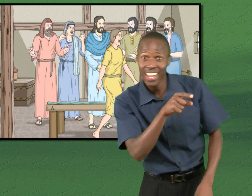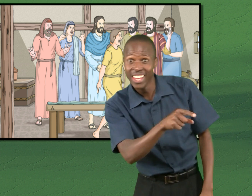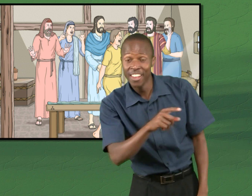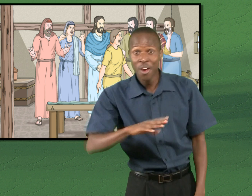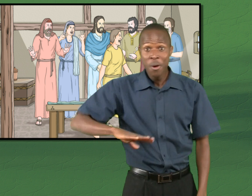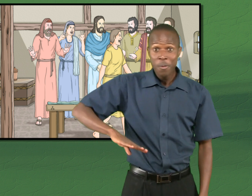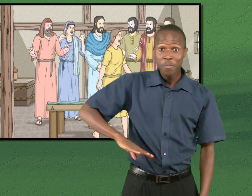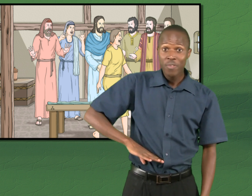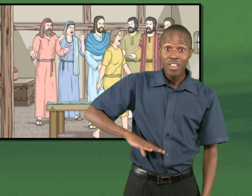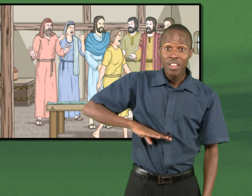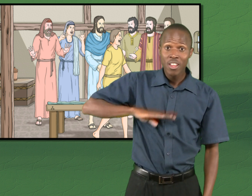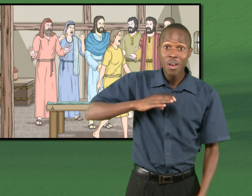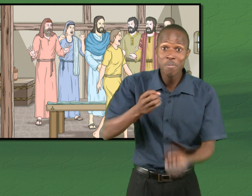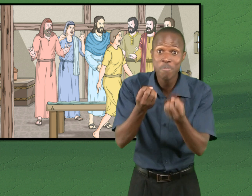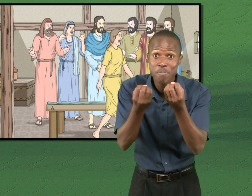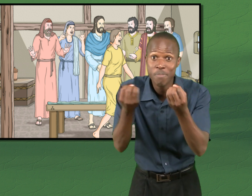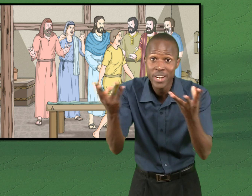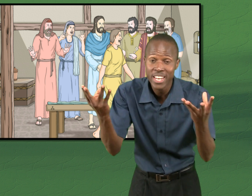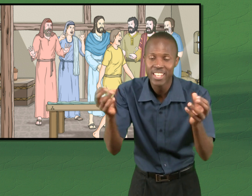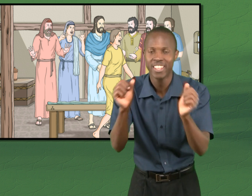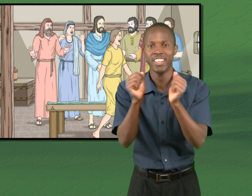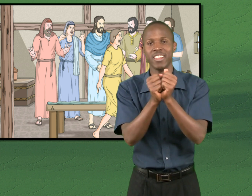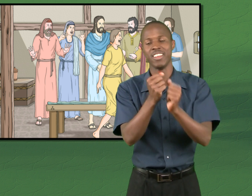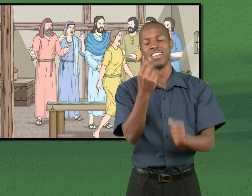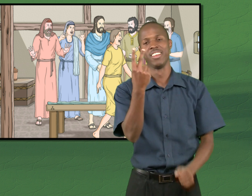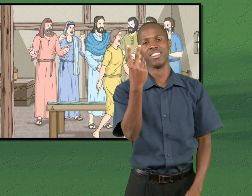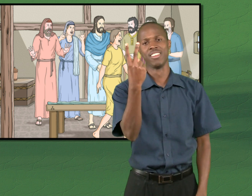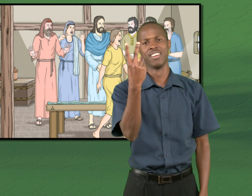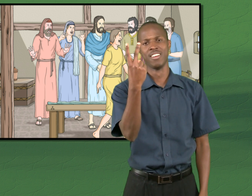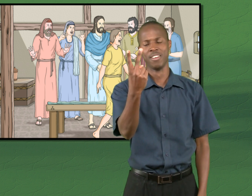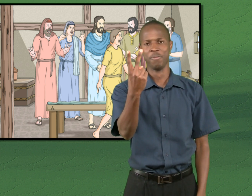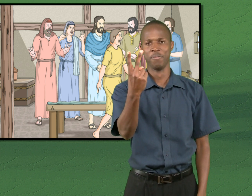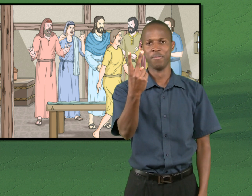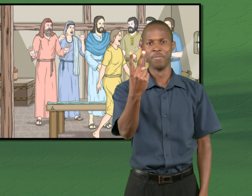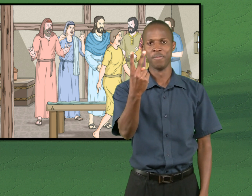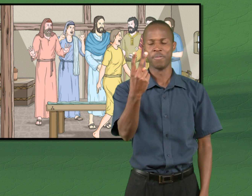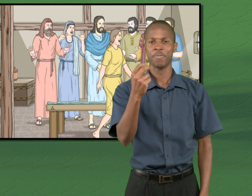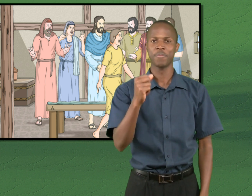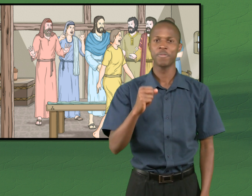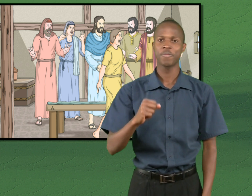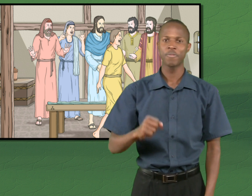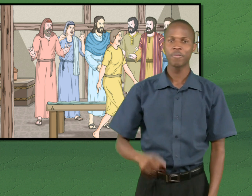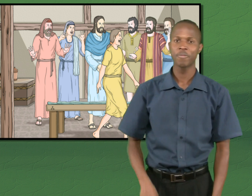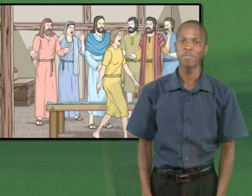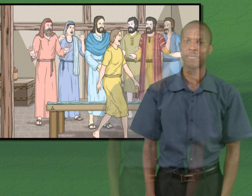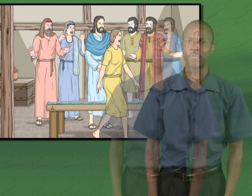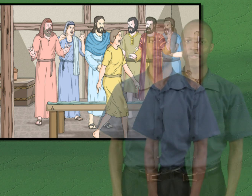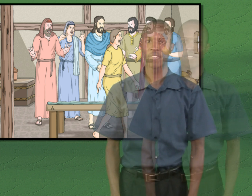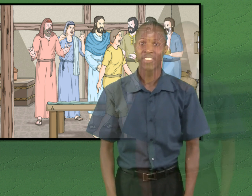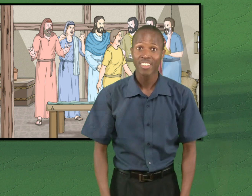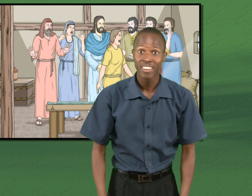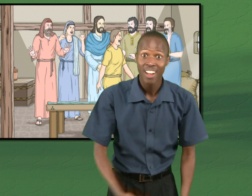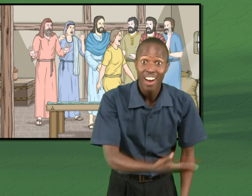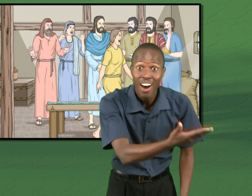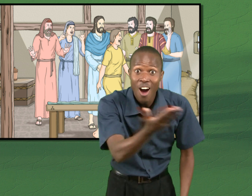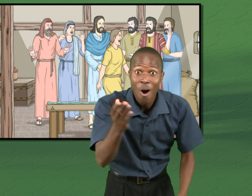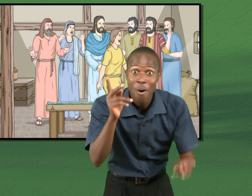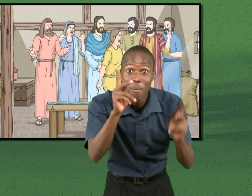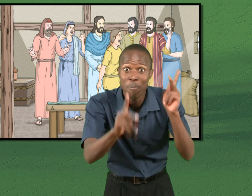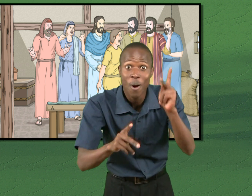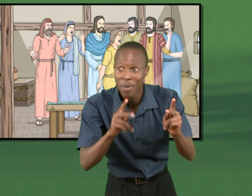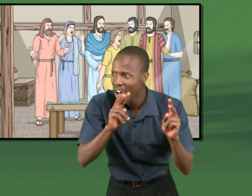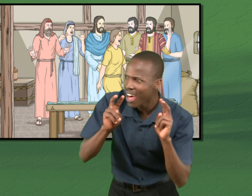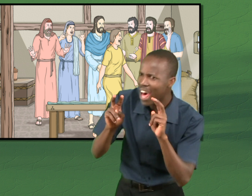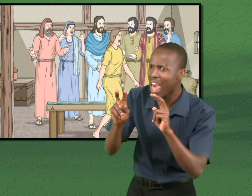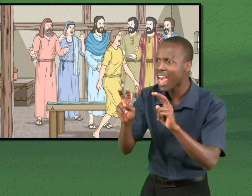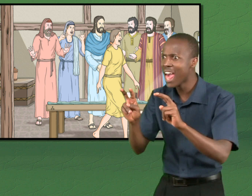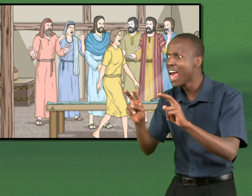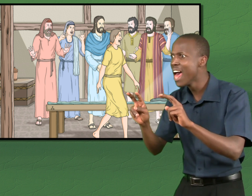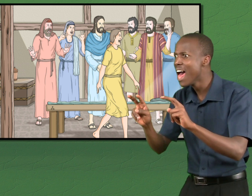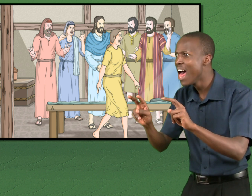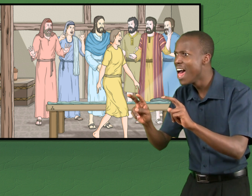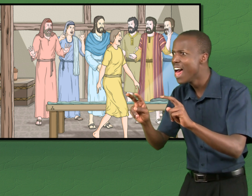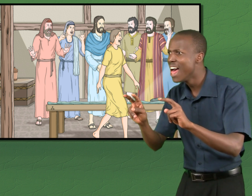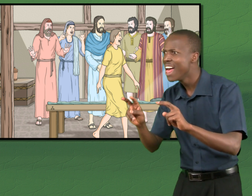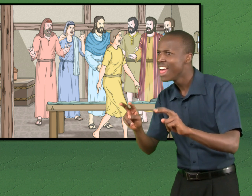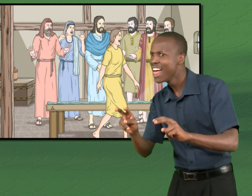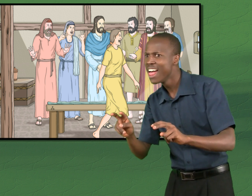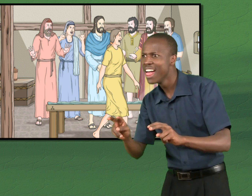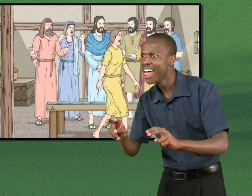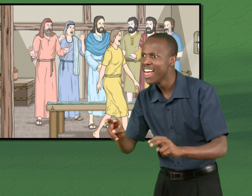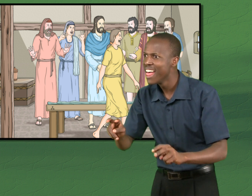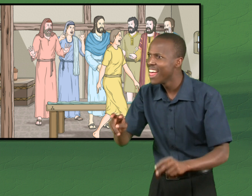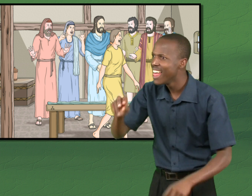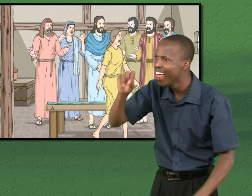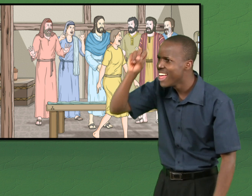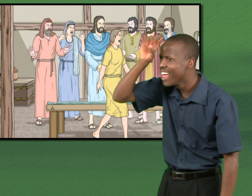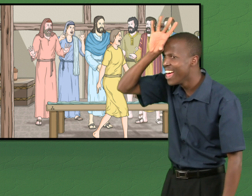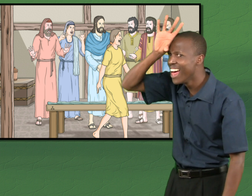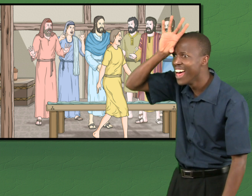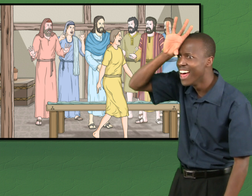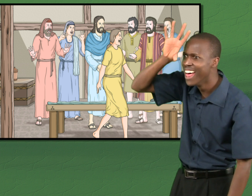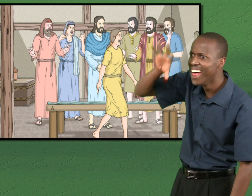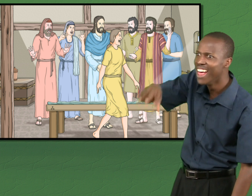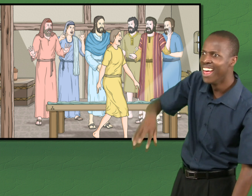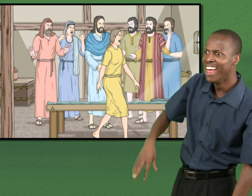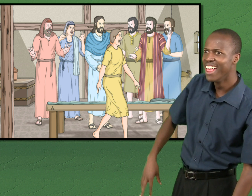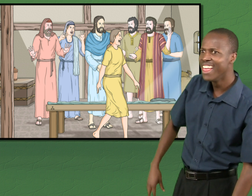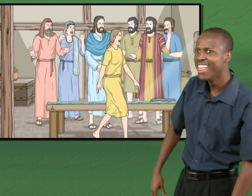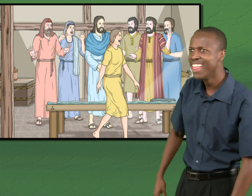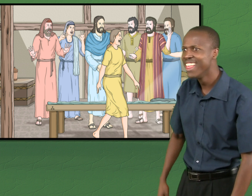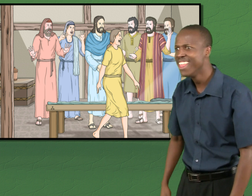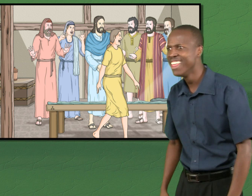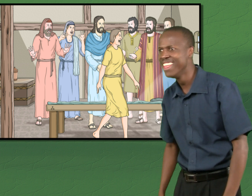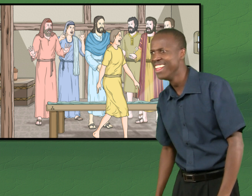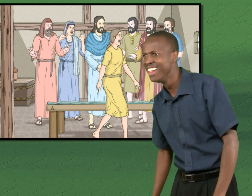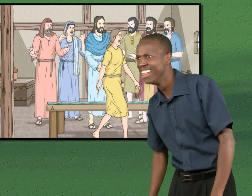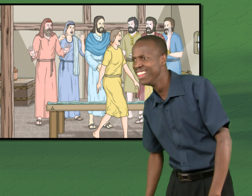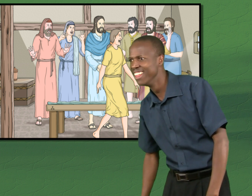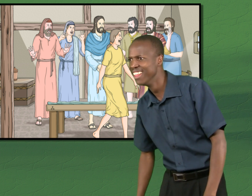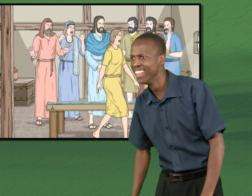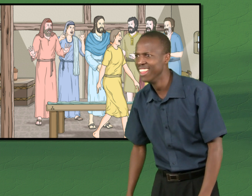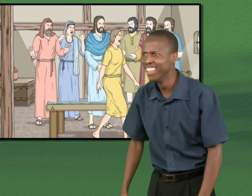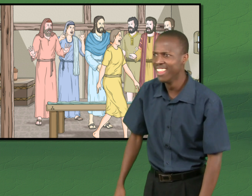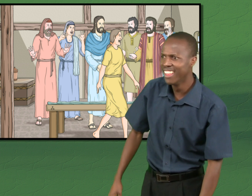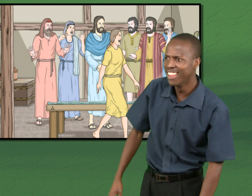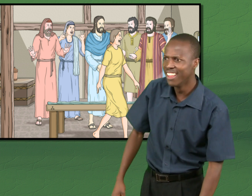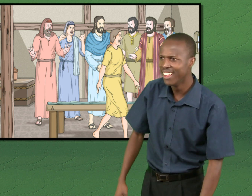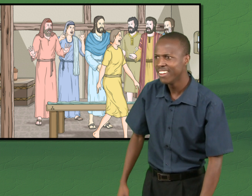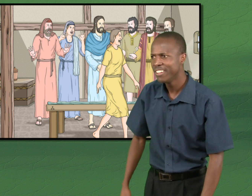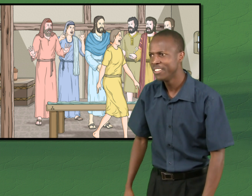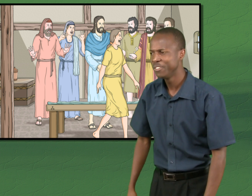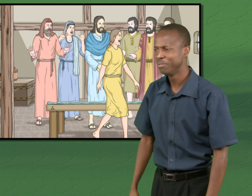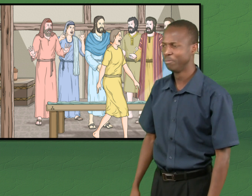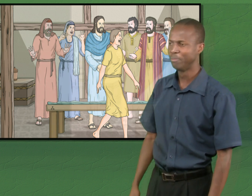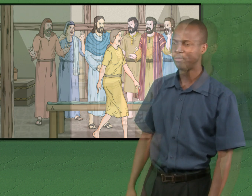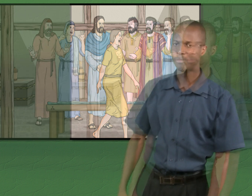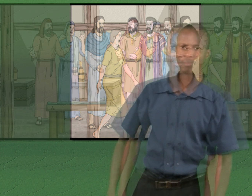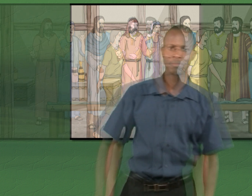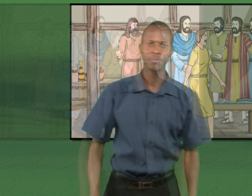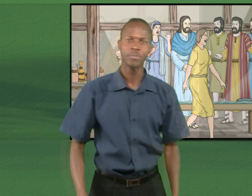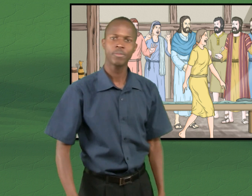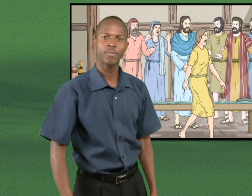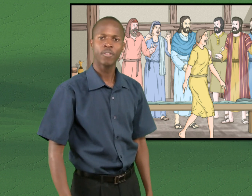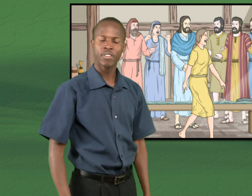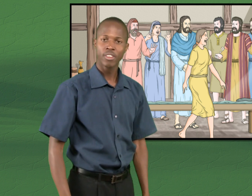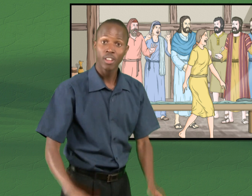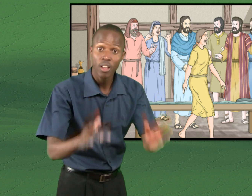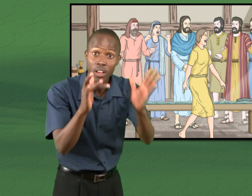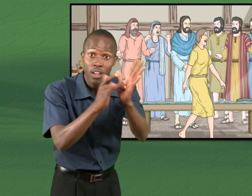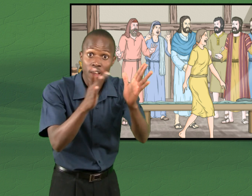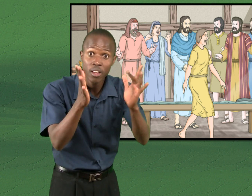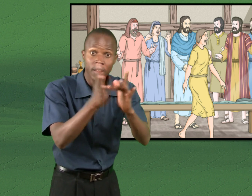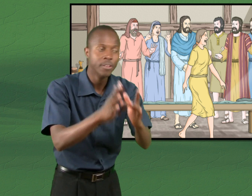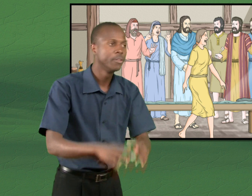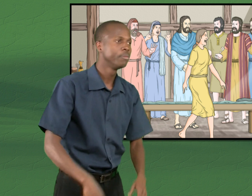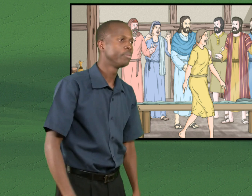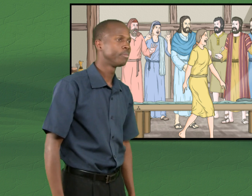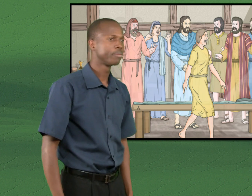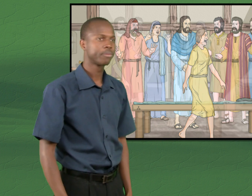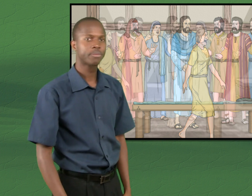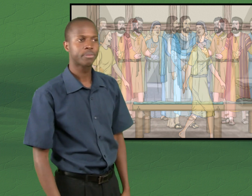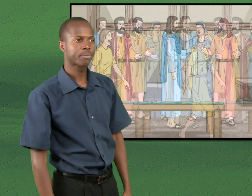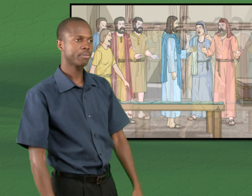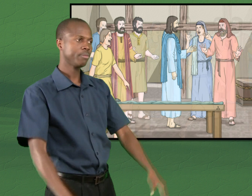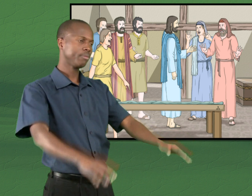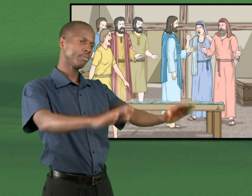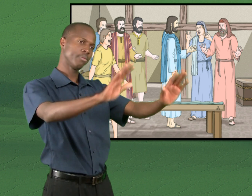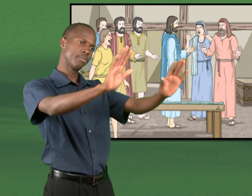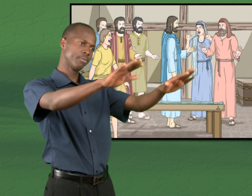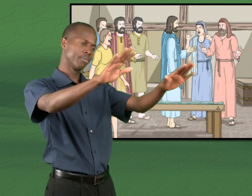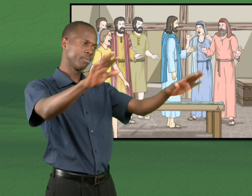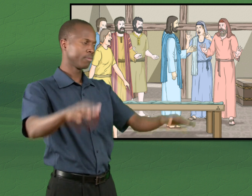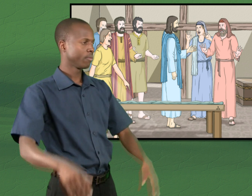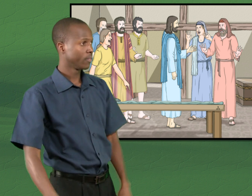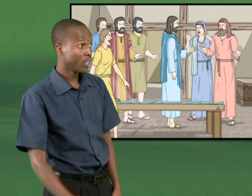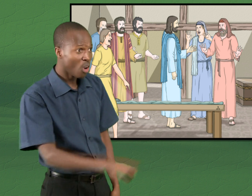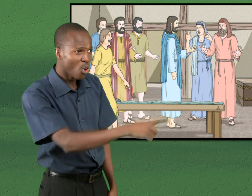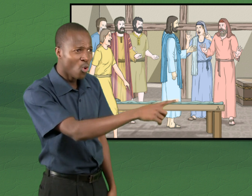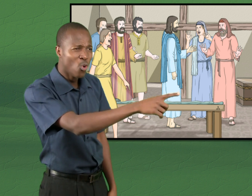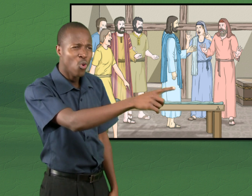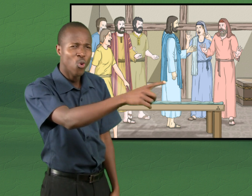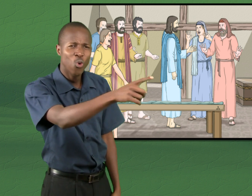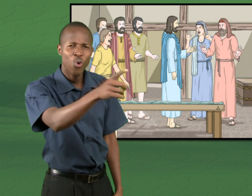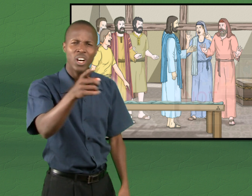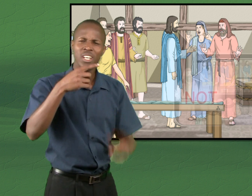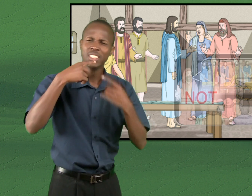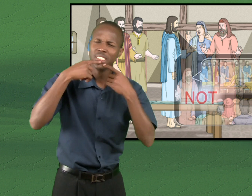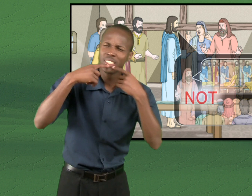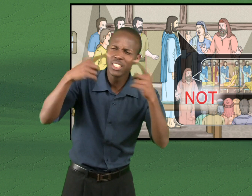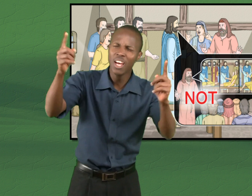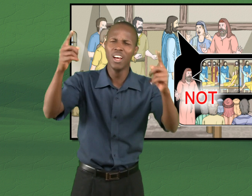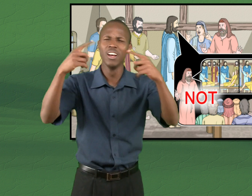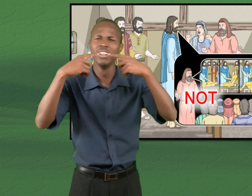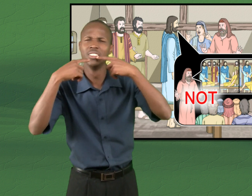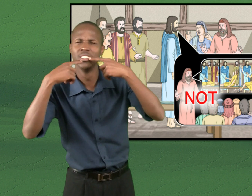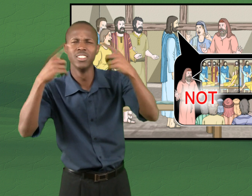She was twelve years old, and at once they were utterly astounded.